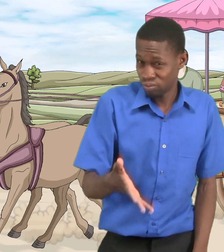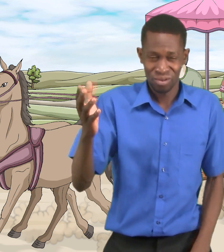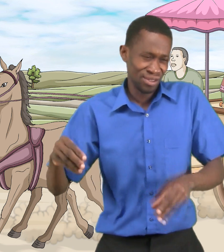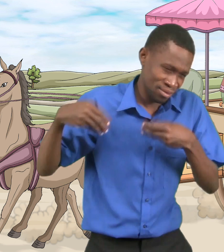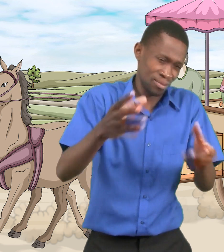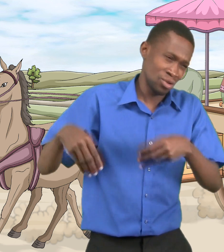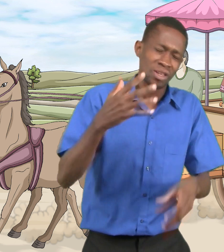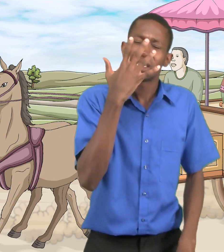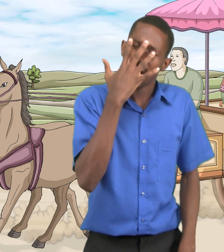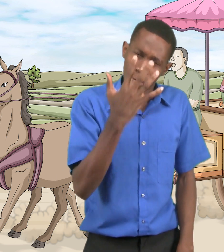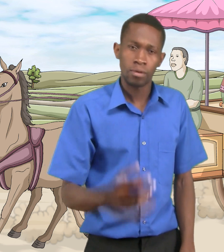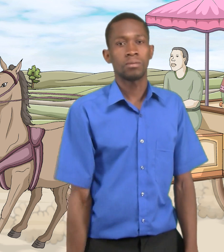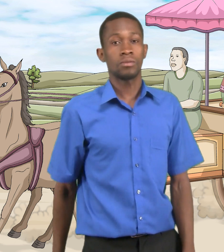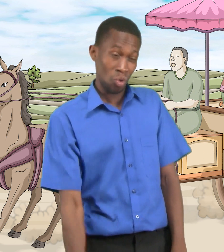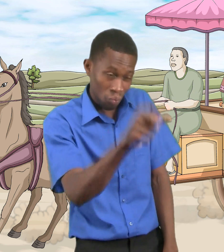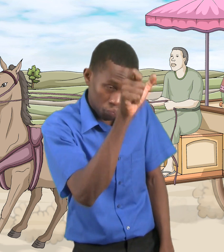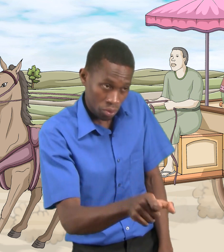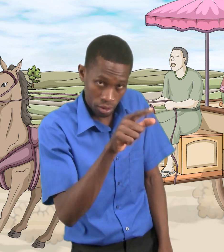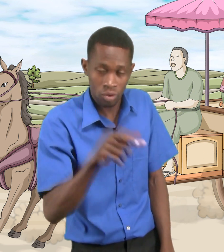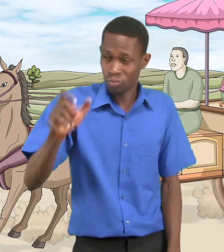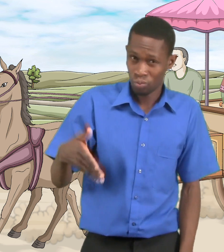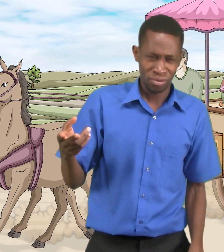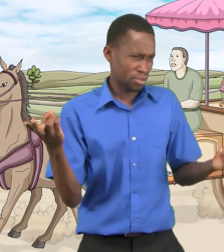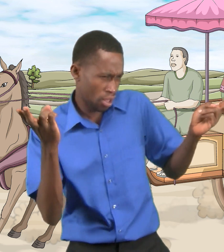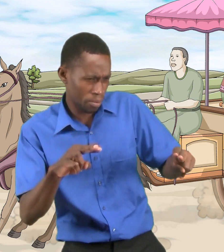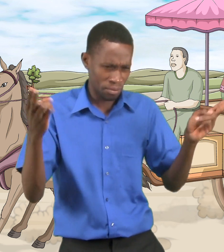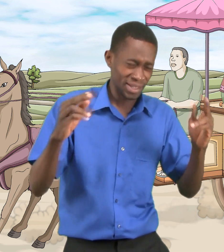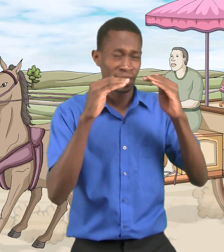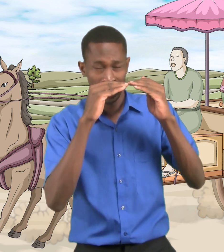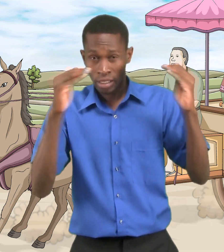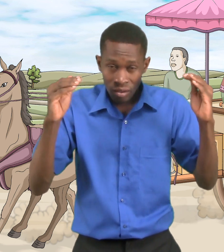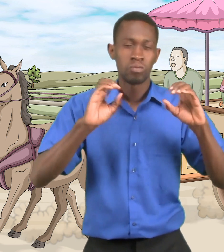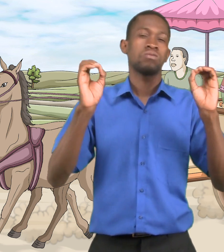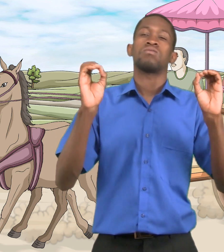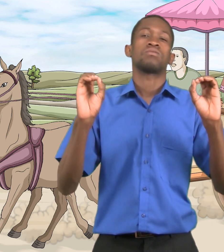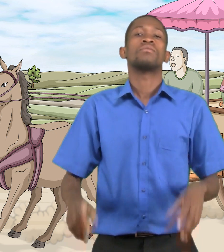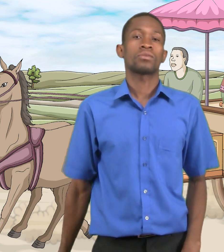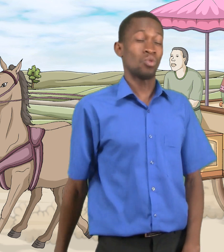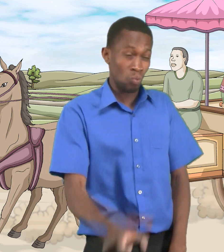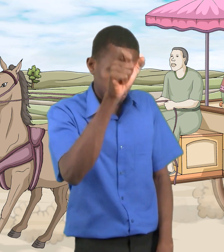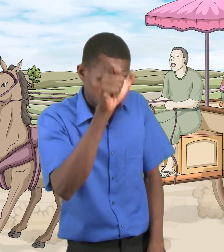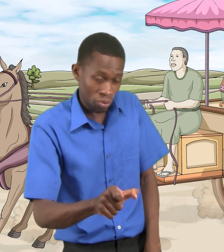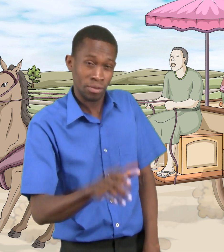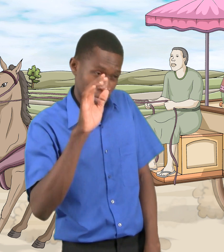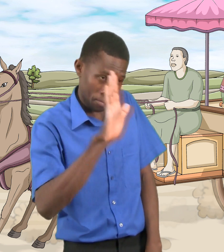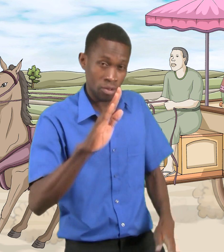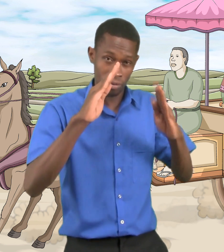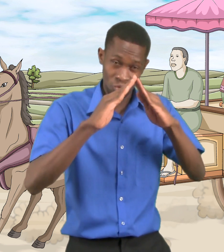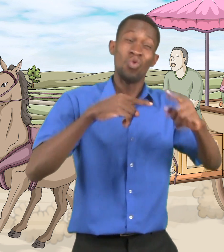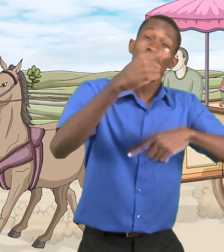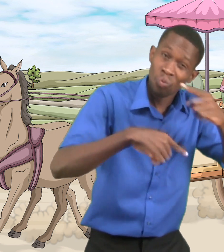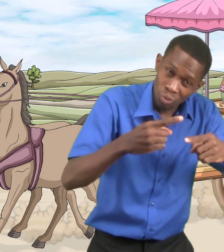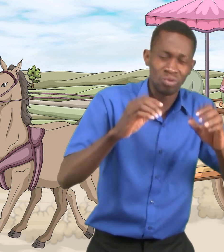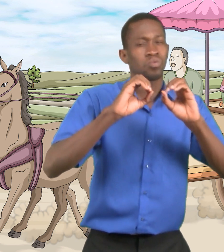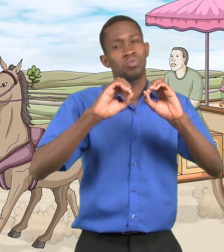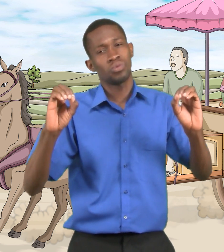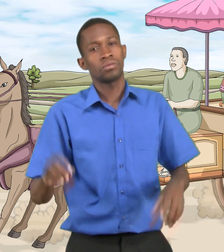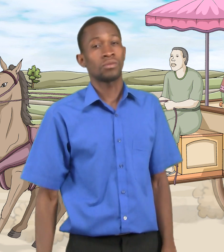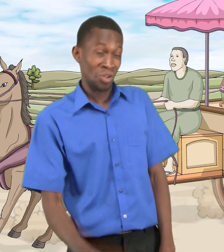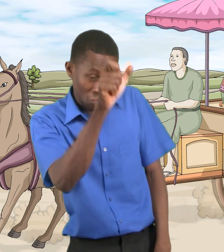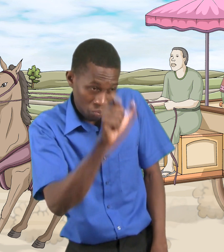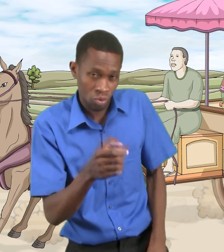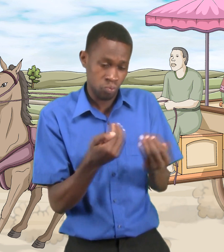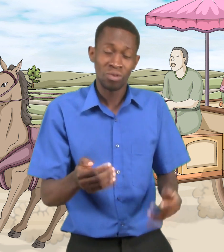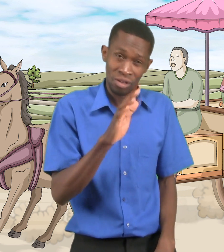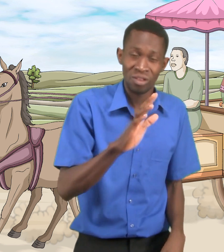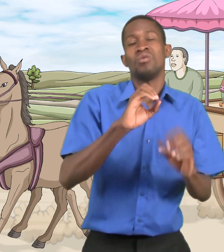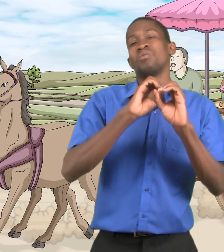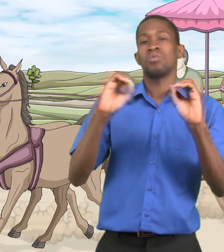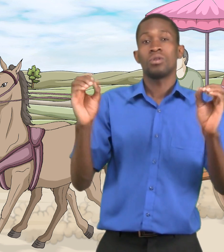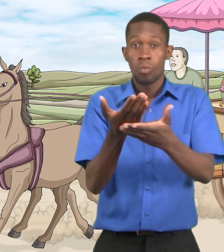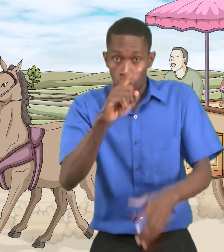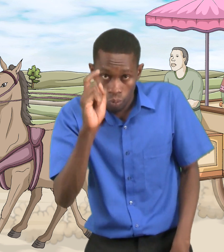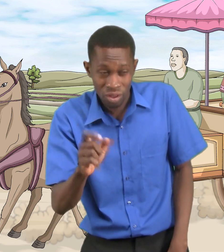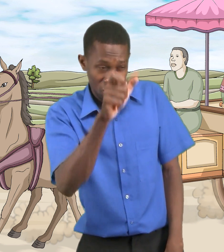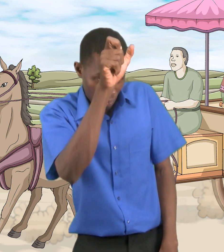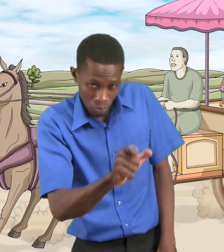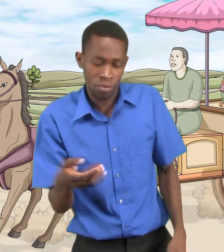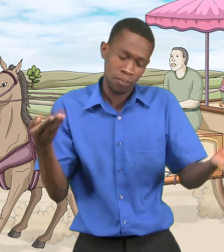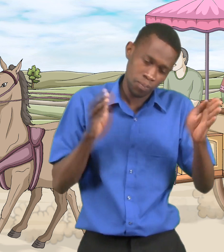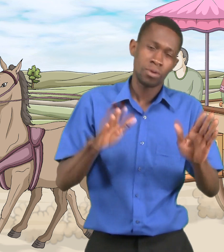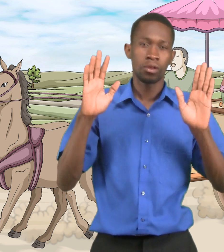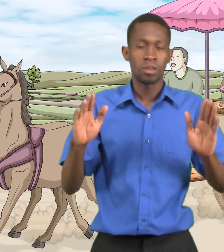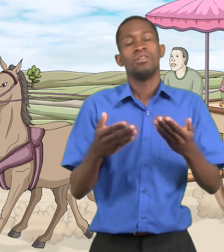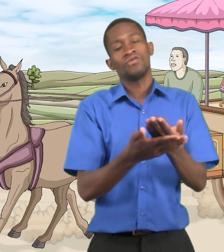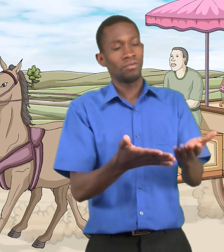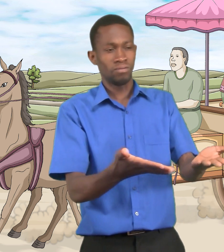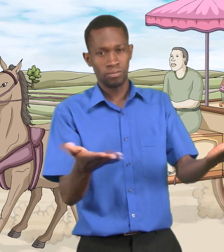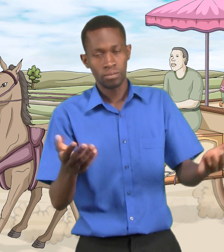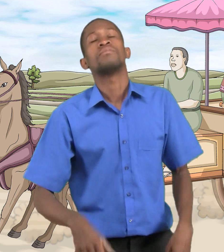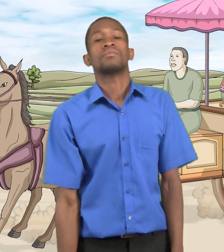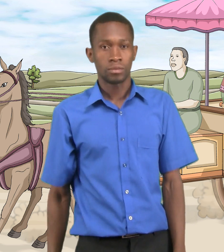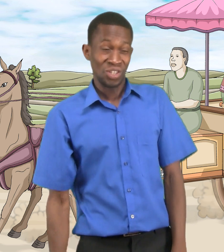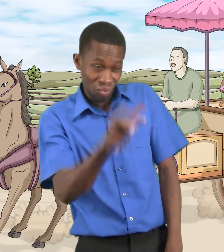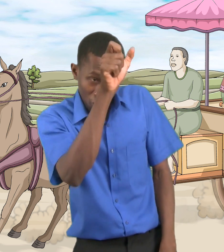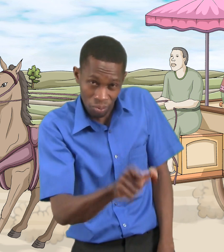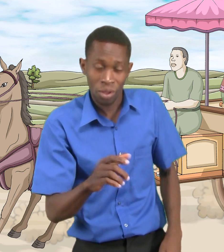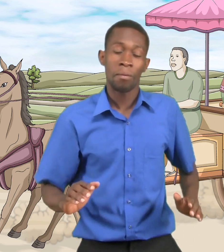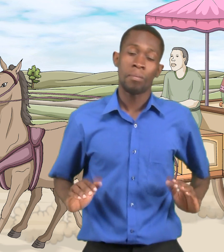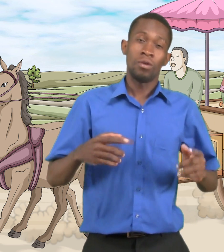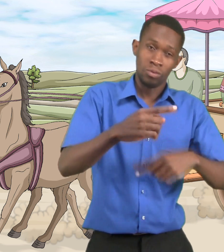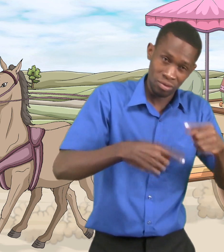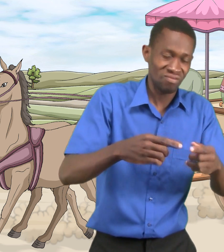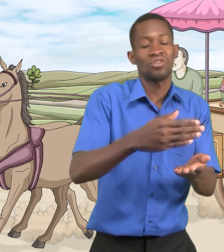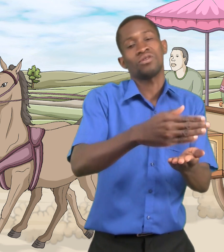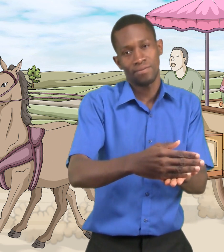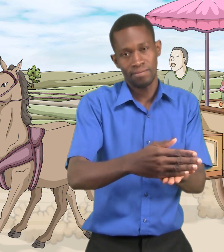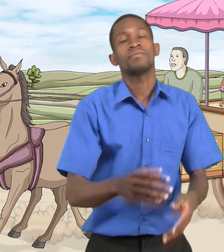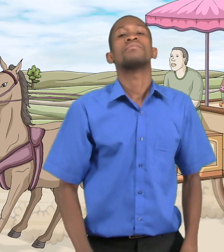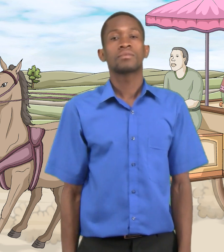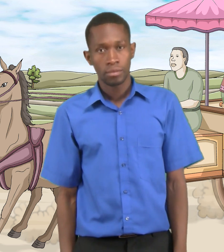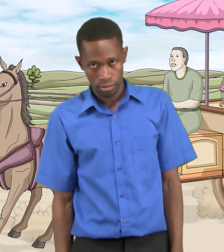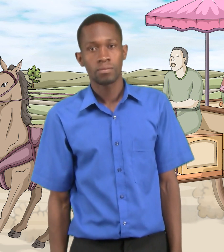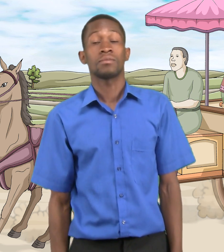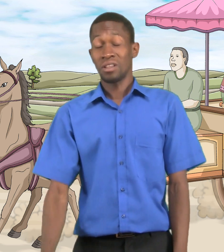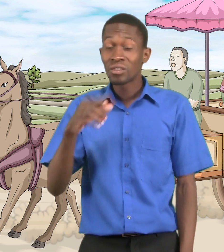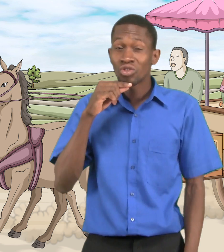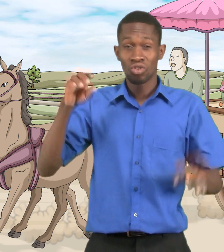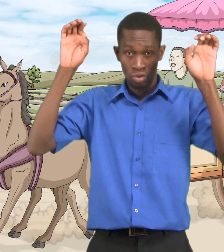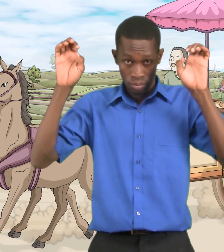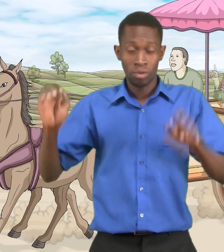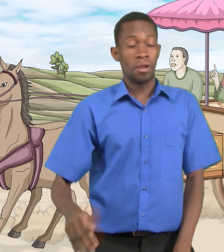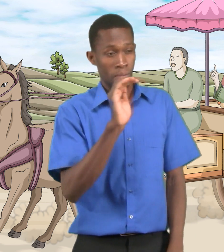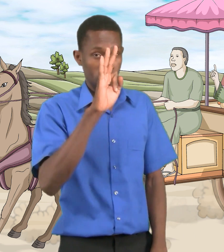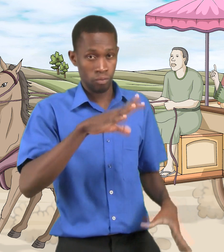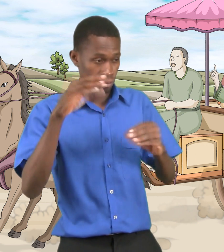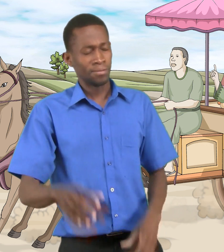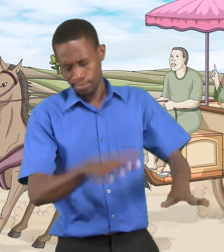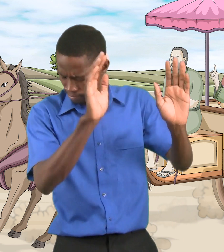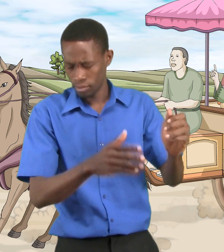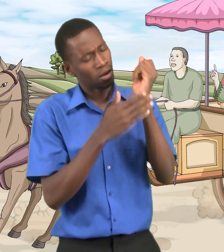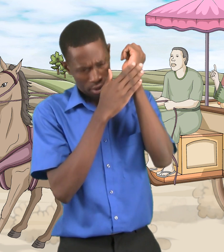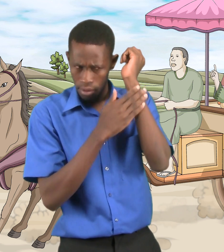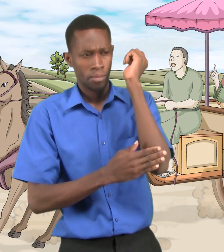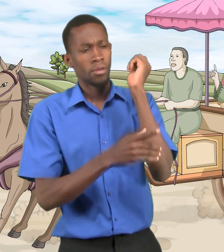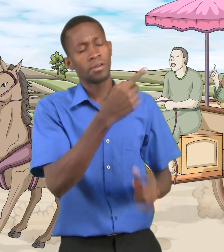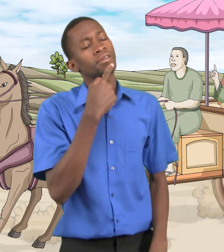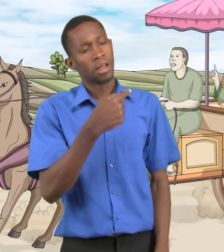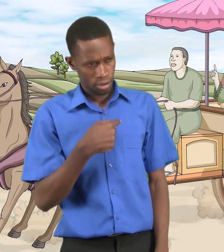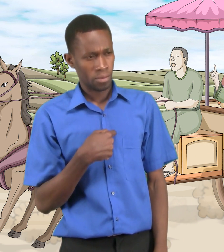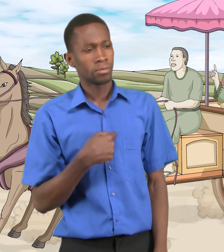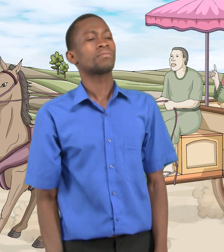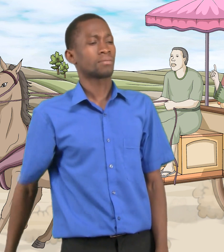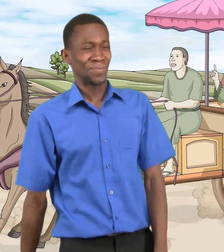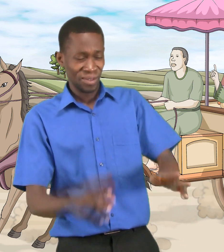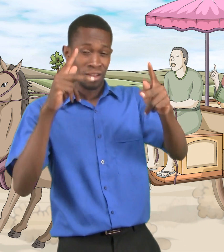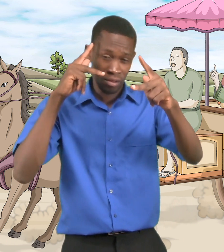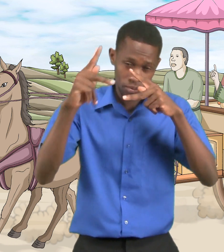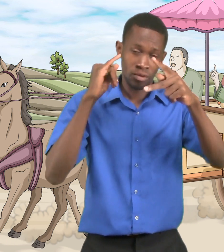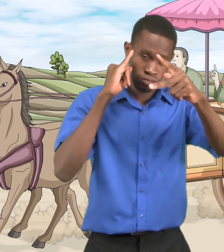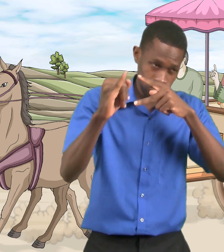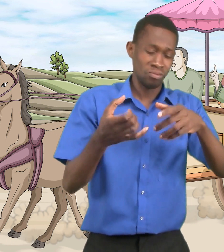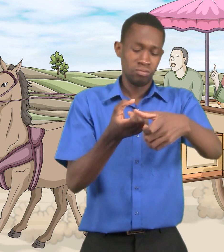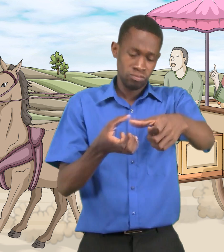In His humiliation He was deprived of justice. Who can recount His descendants? For His life was removed from the earth.”